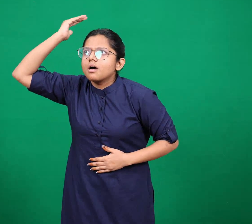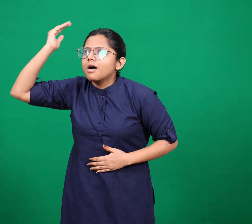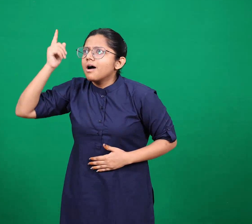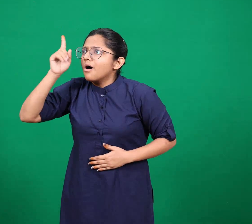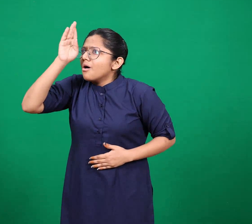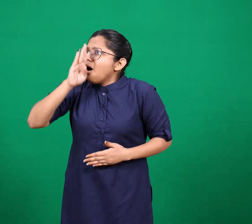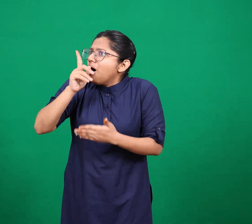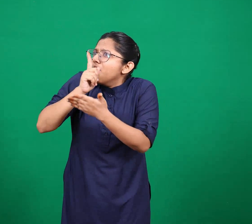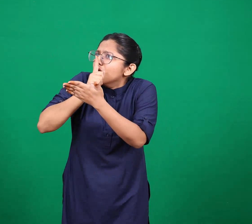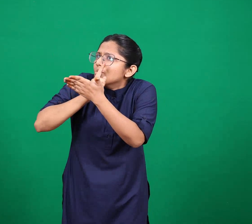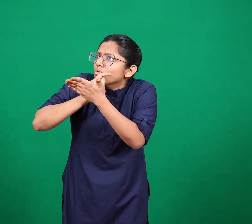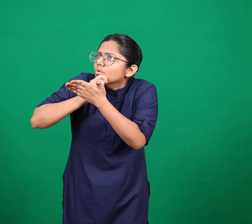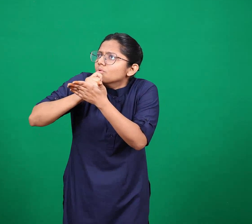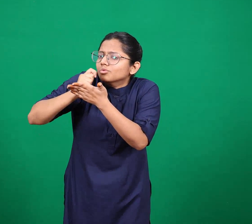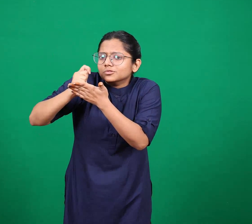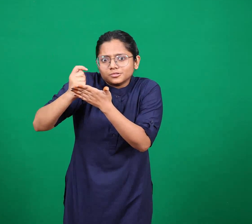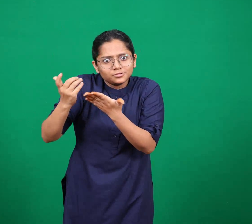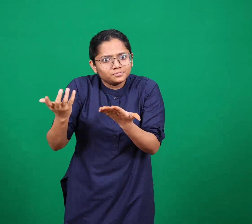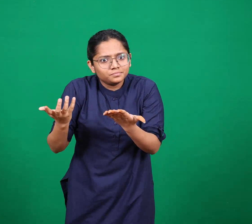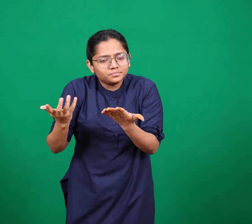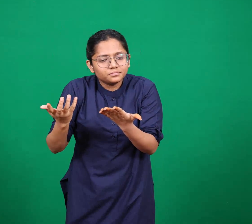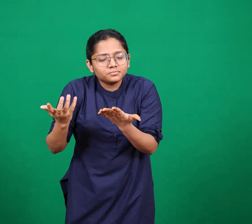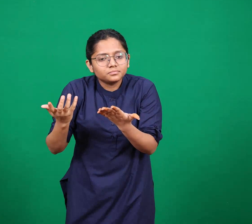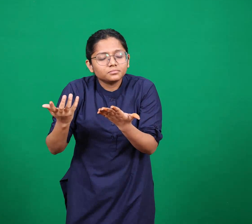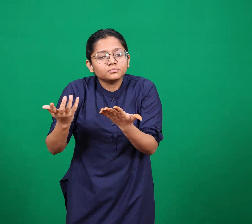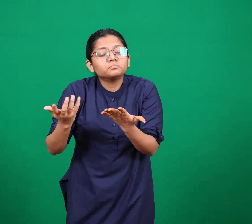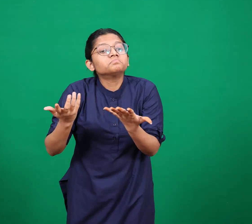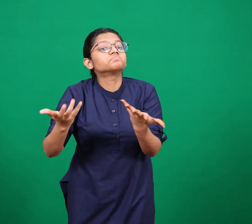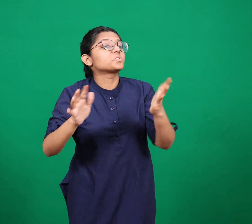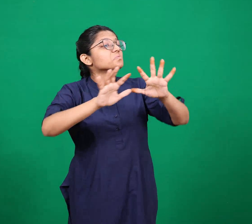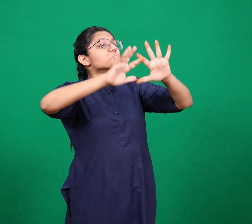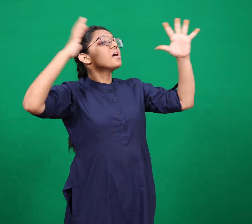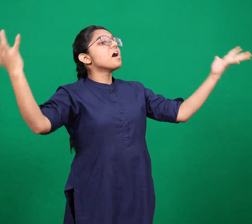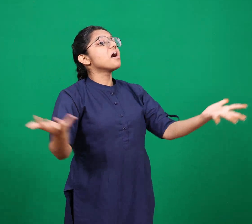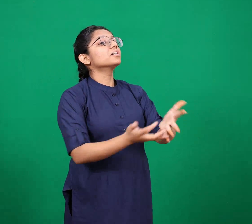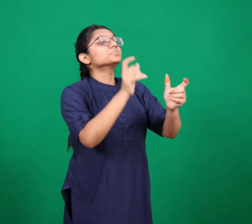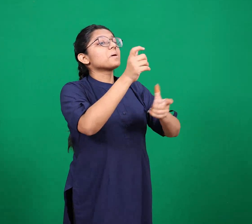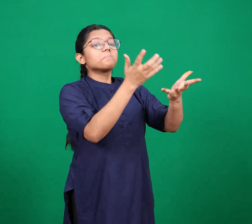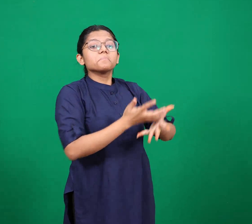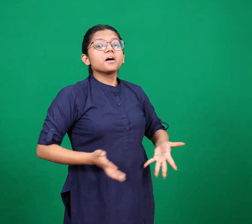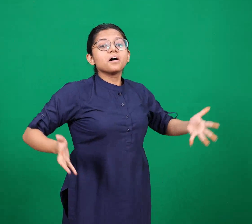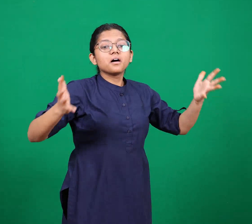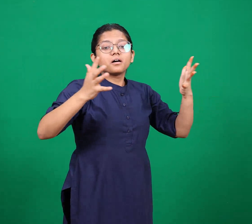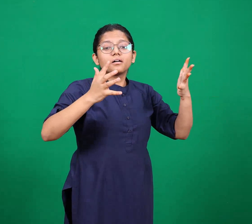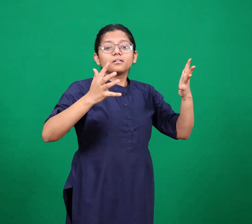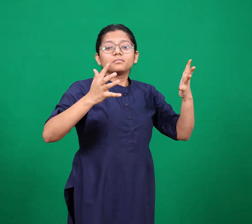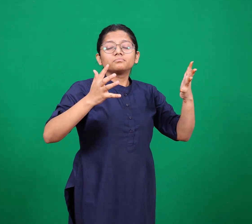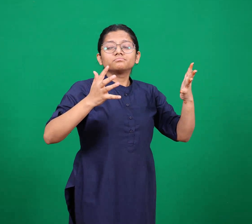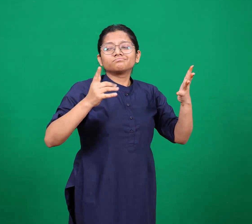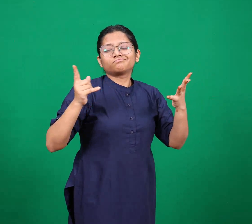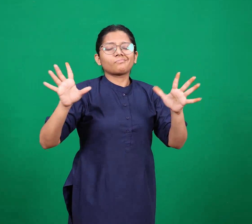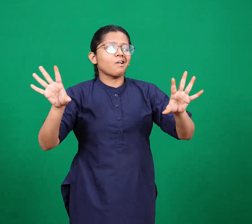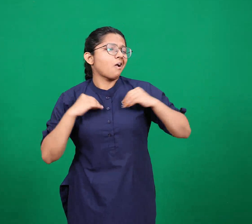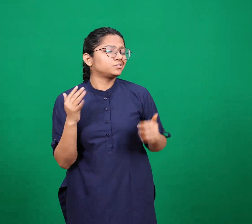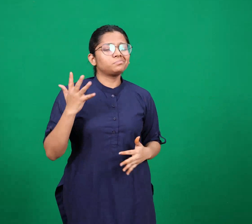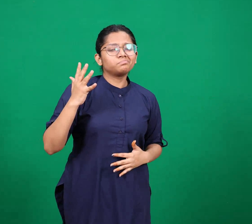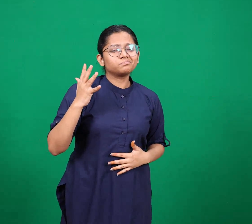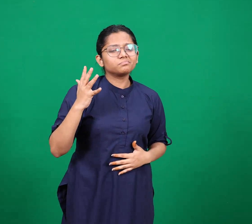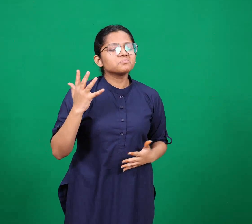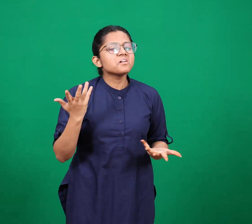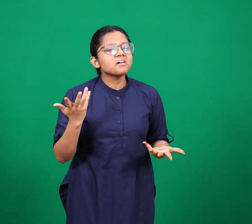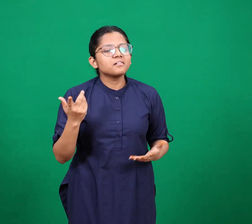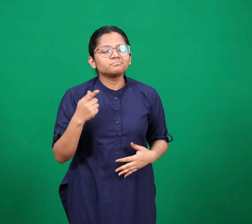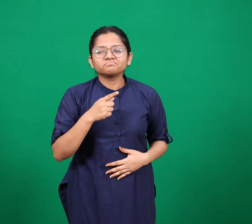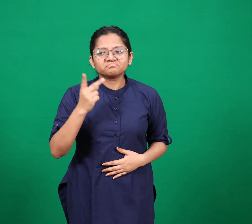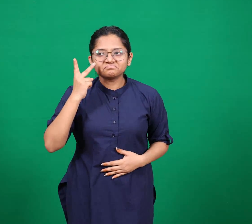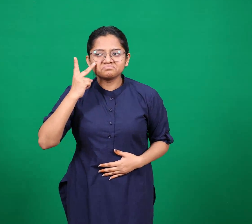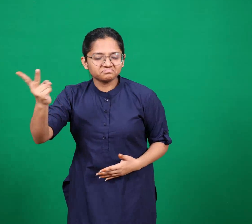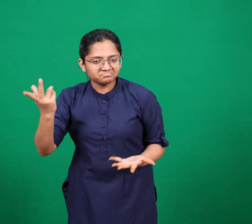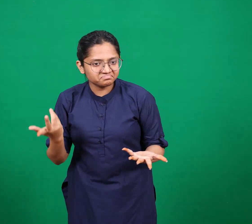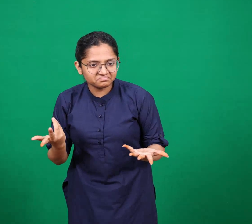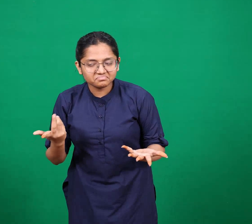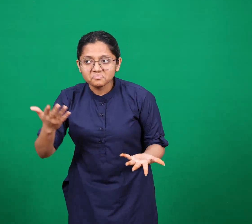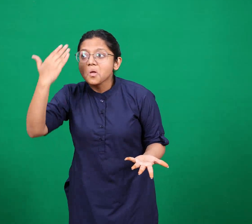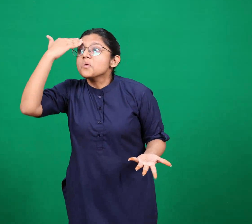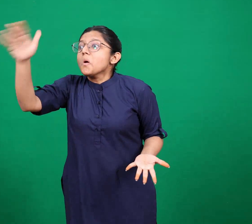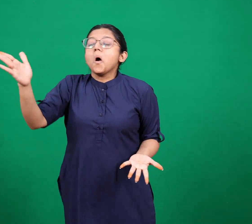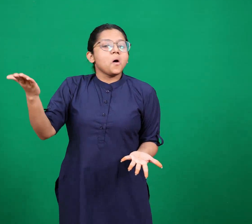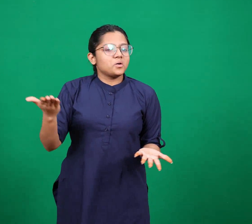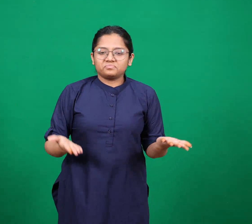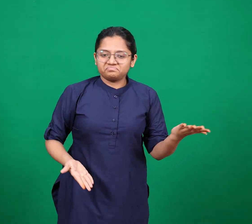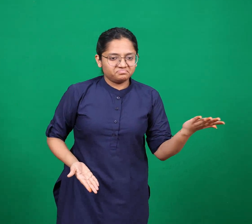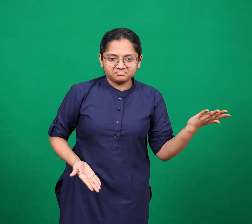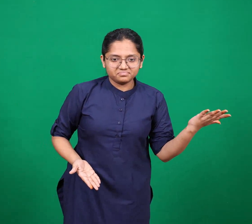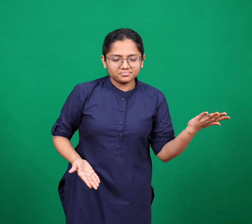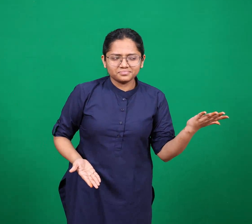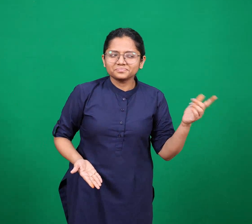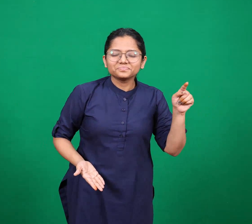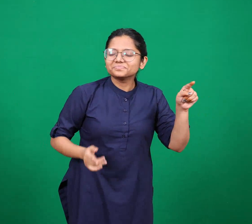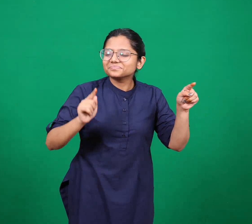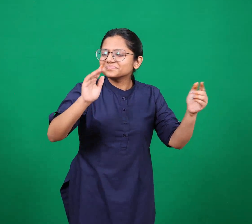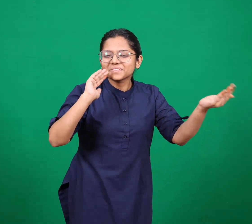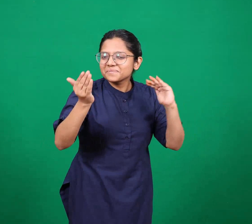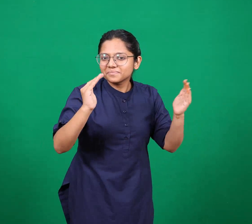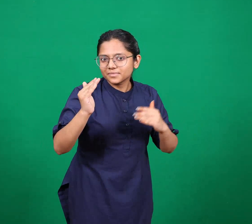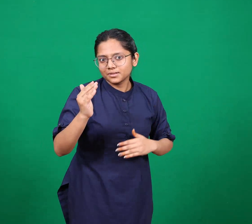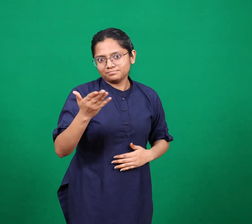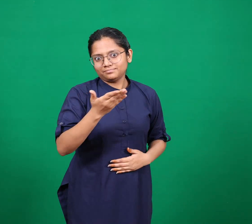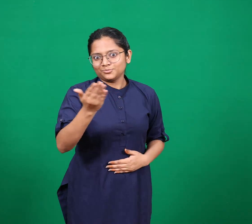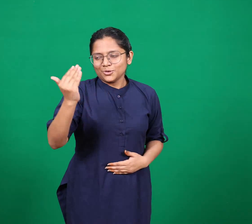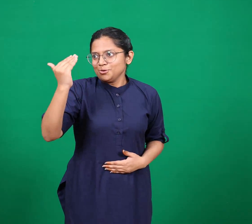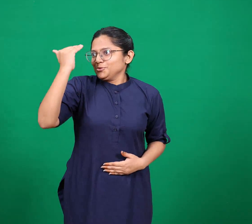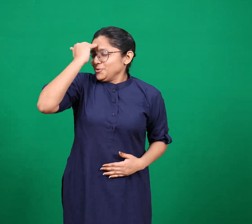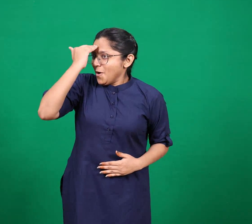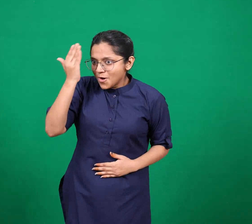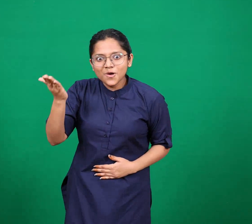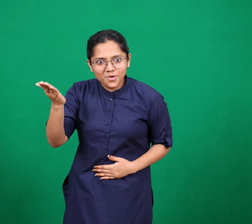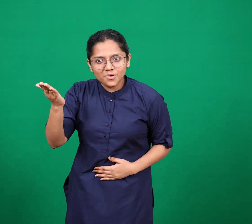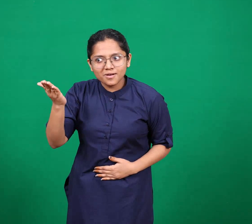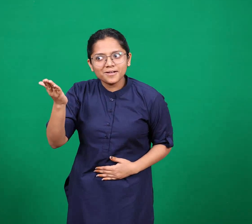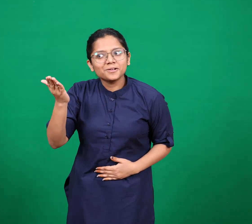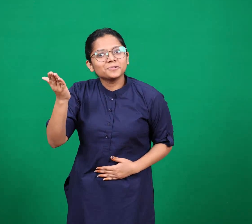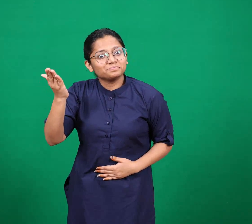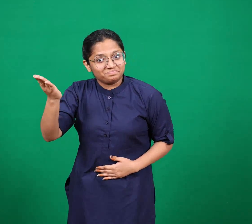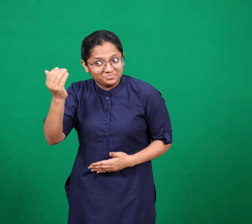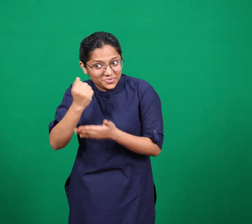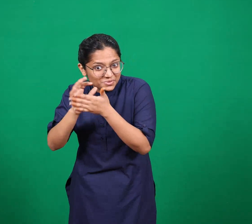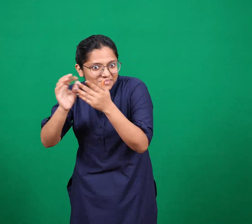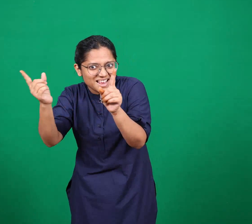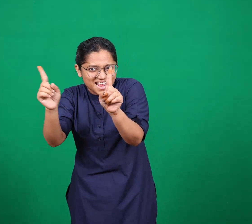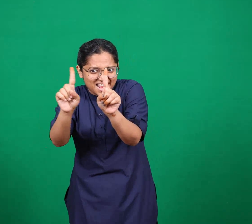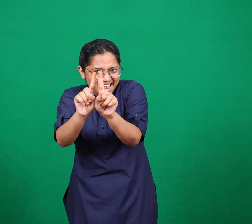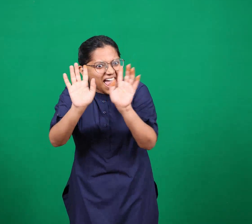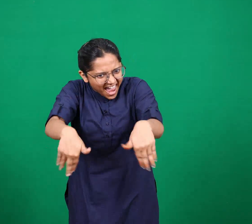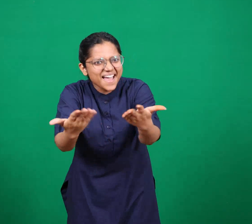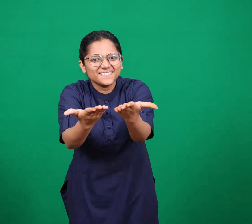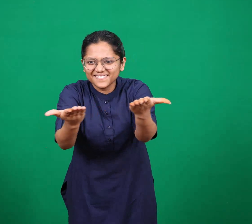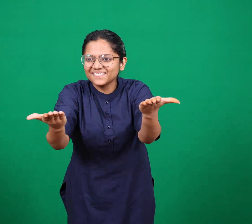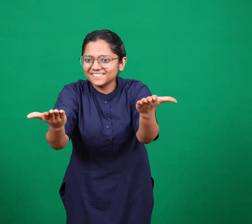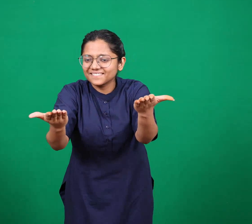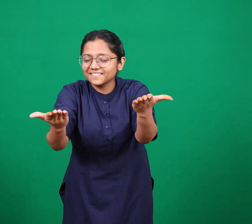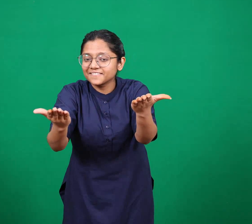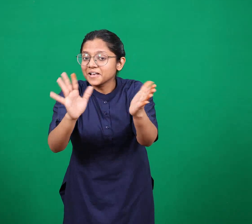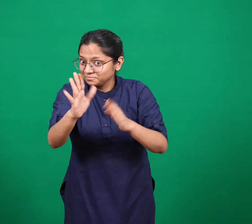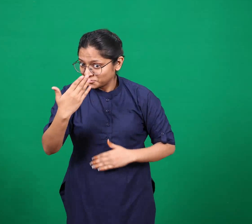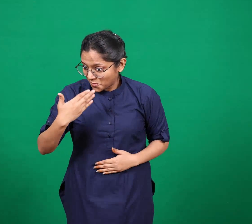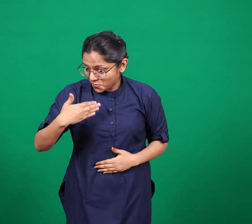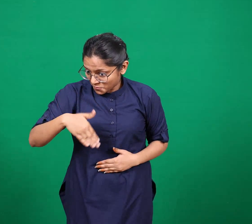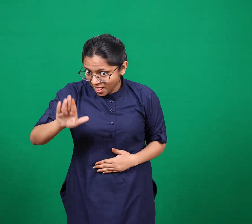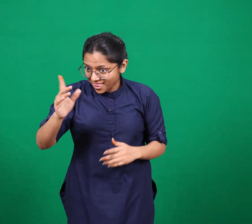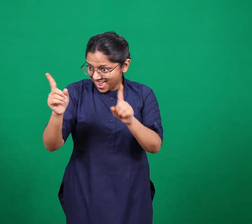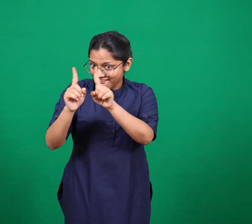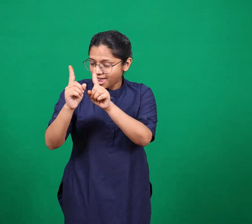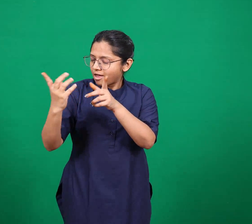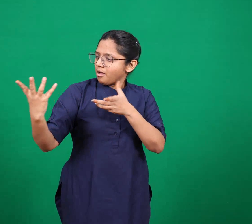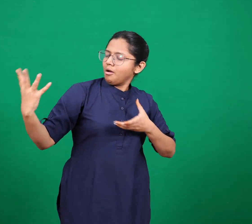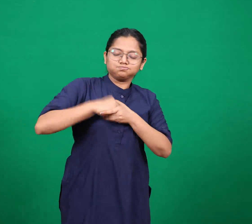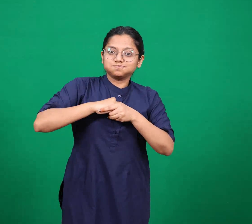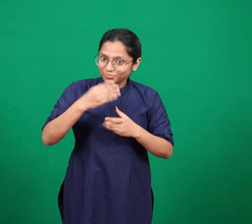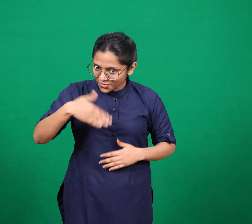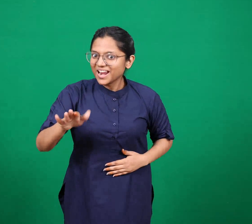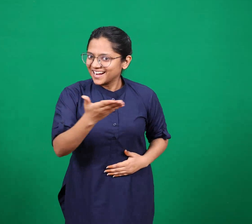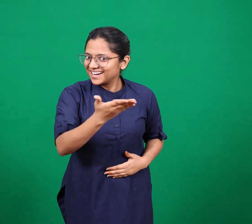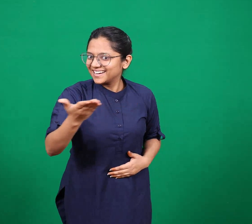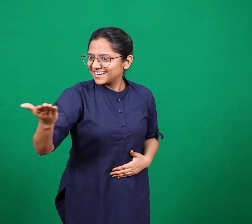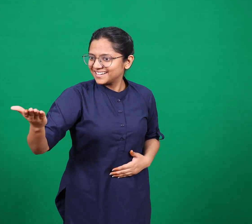The world cannot receive Him, because it neither sees Him nor knows Him.